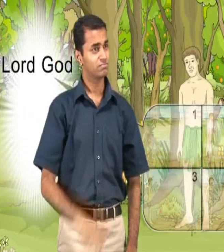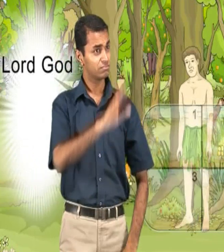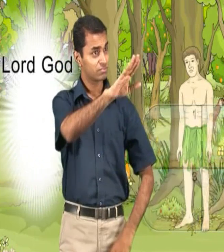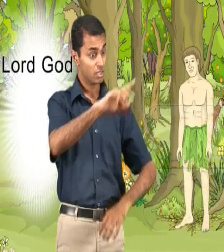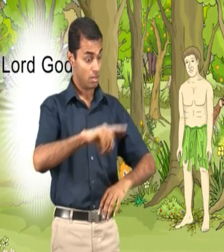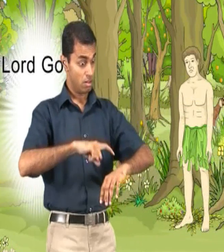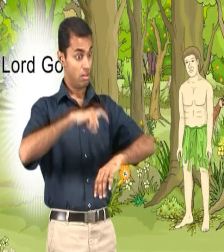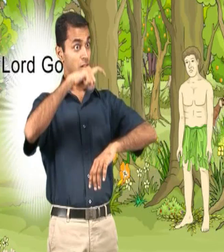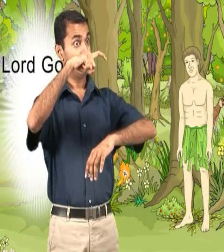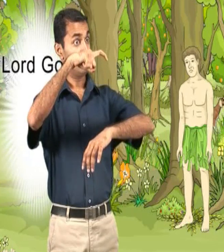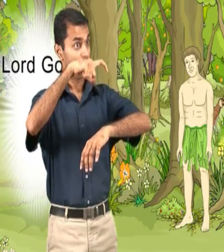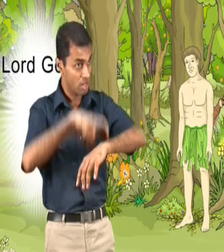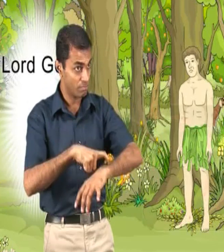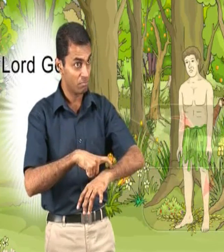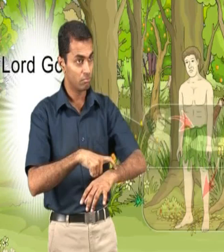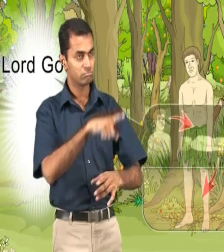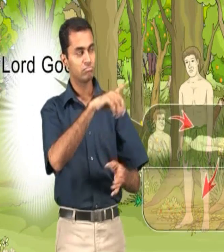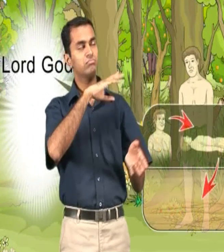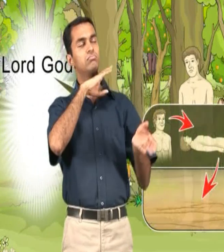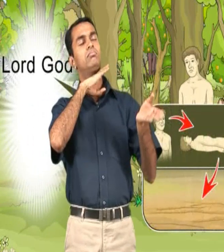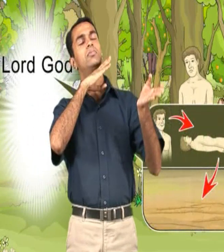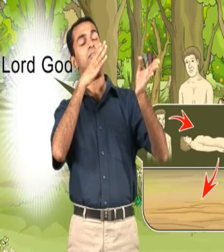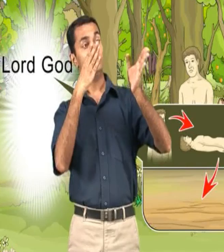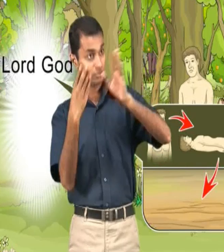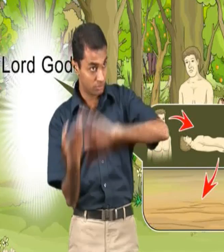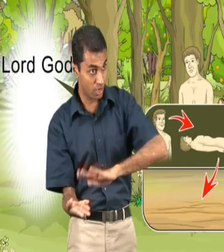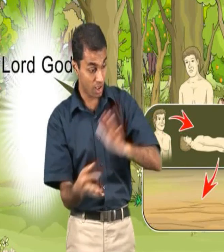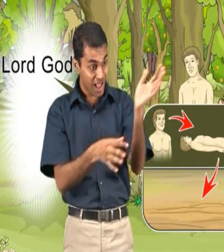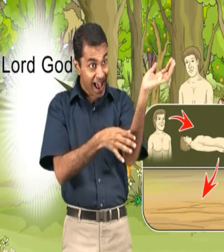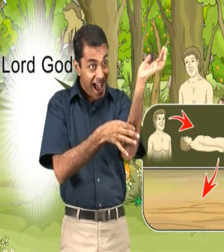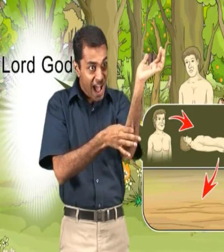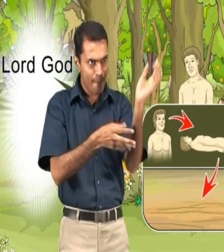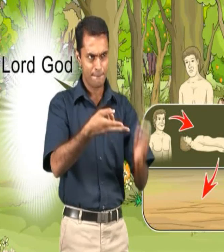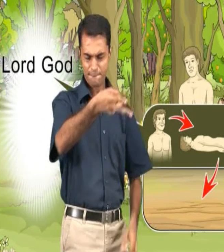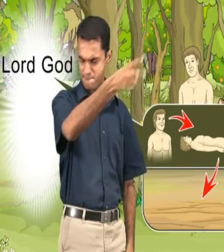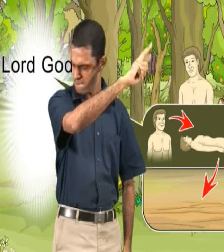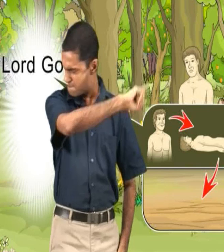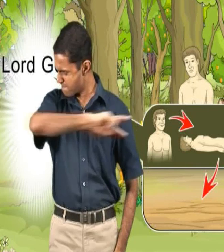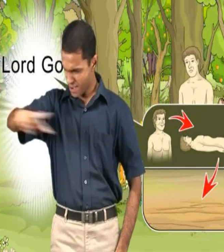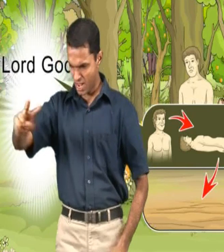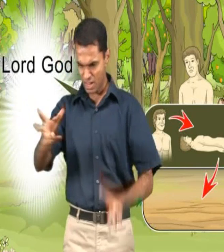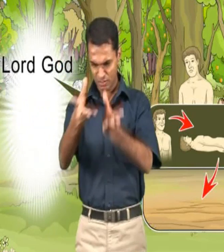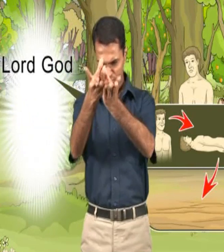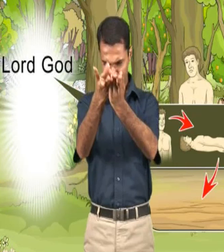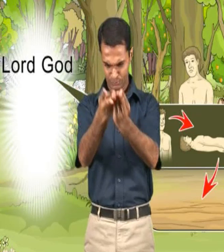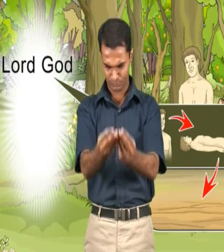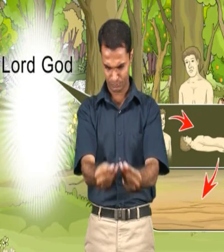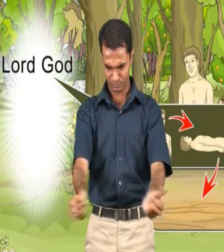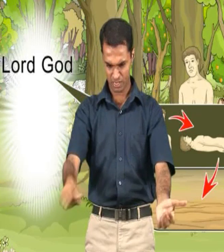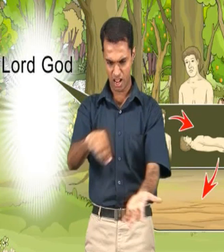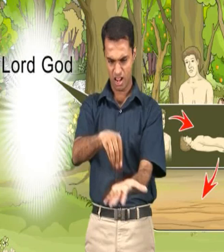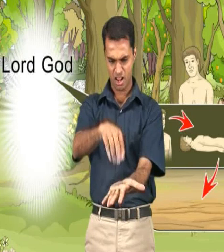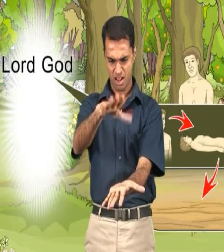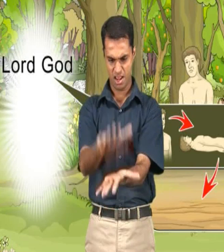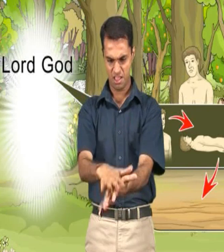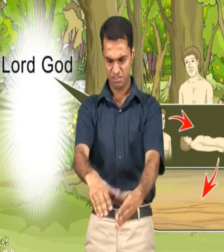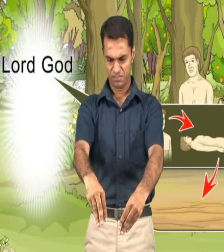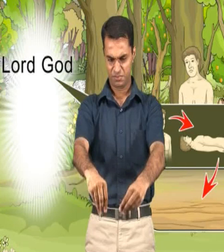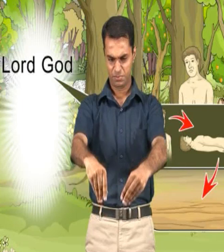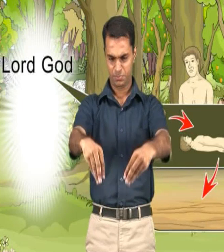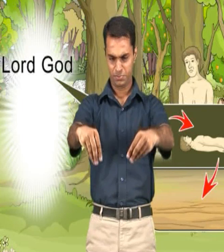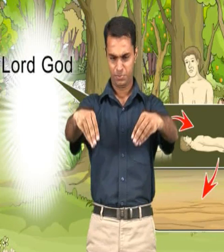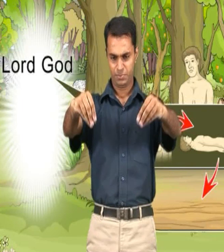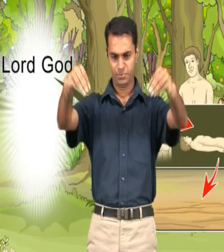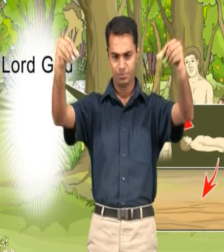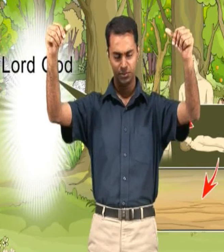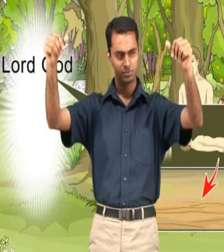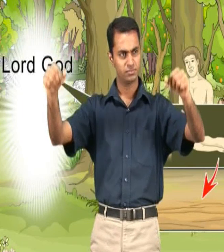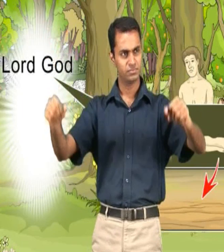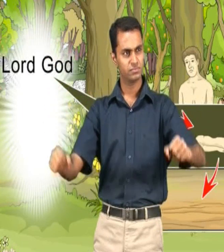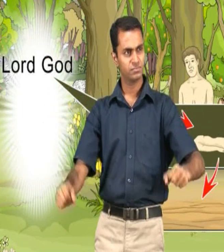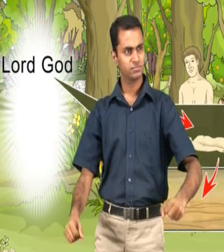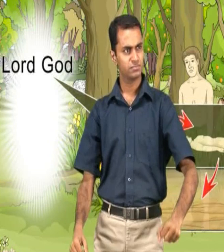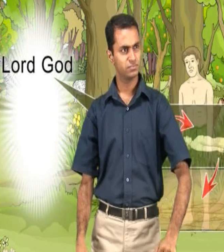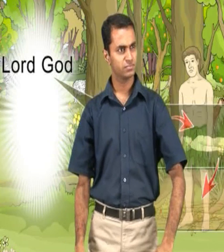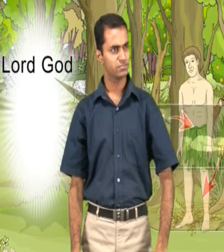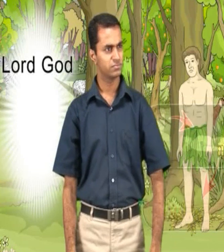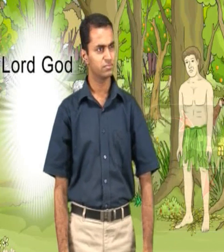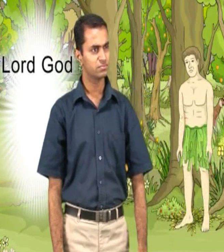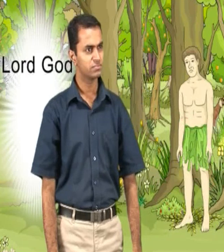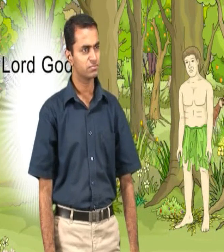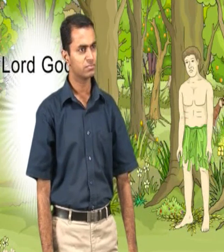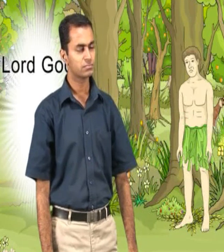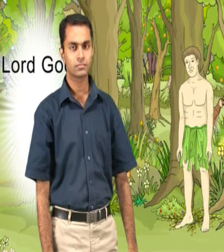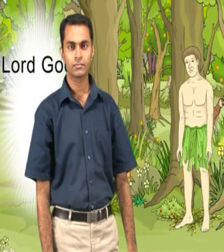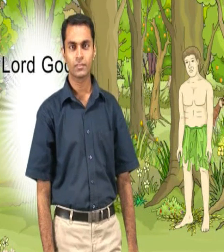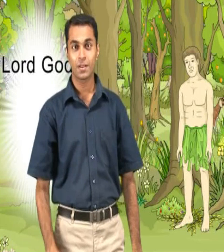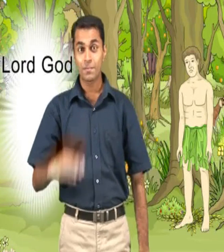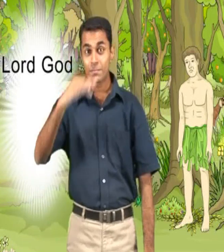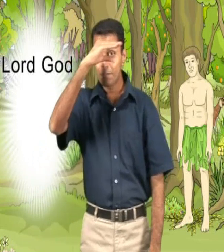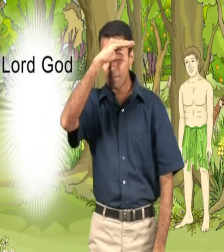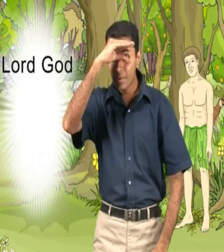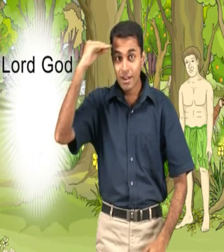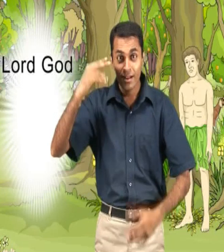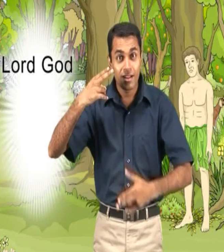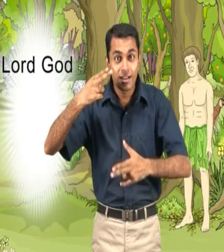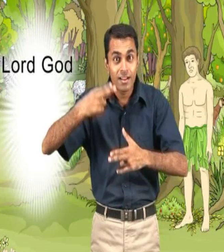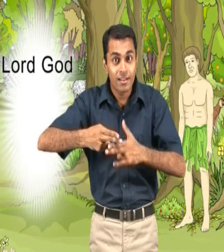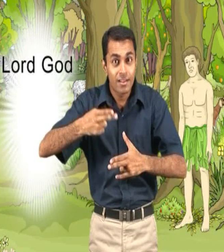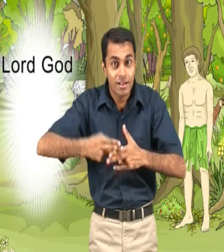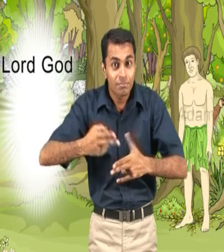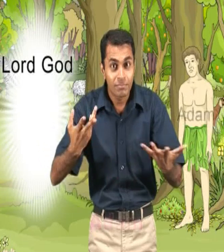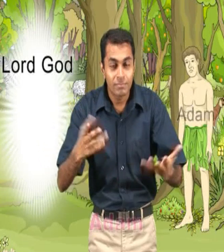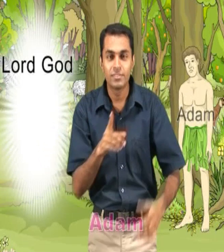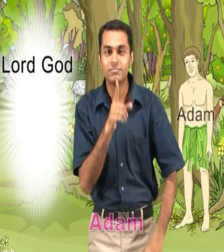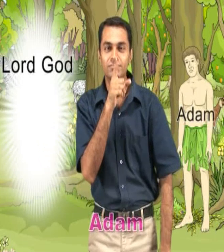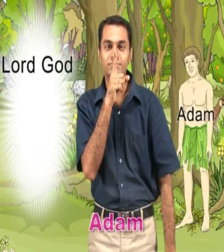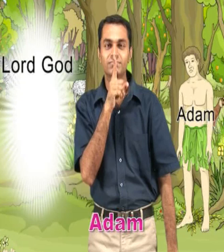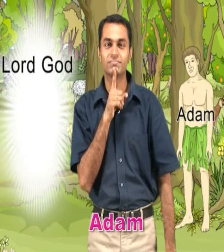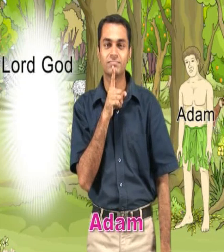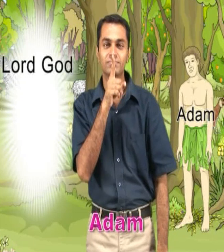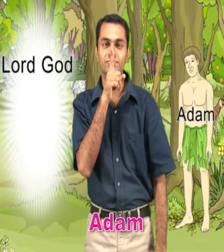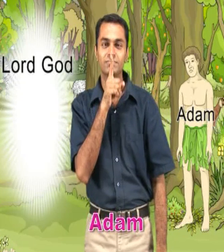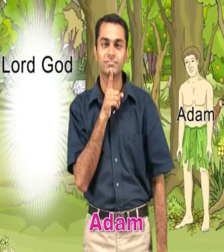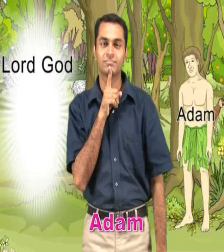For dust you are, and to dust you shall return.”